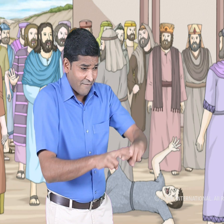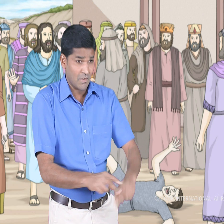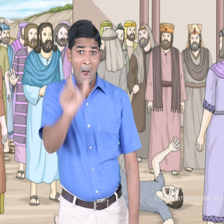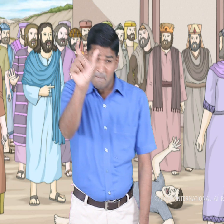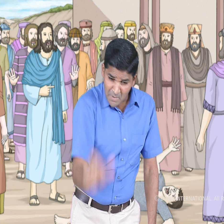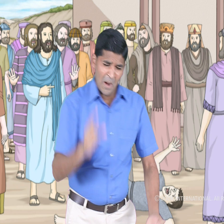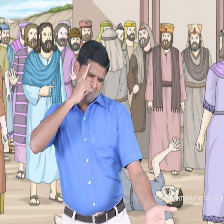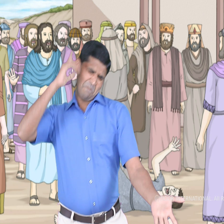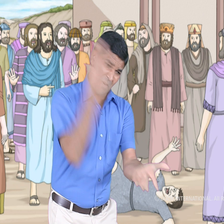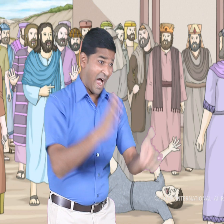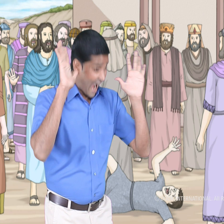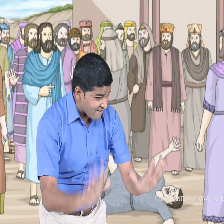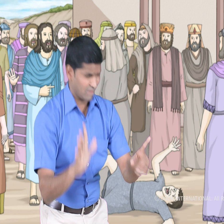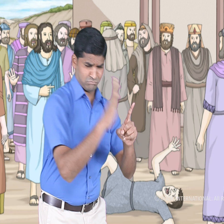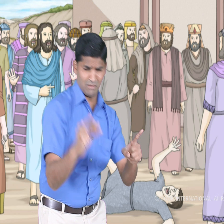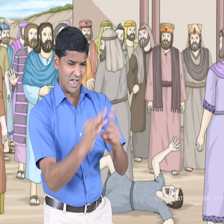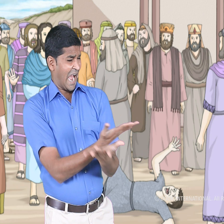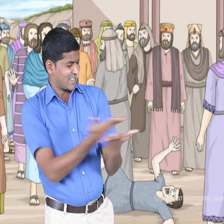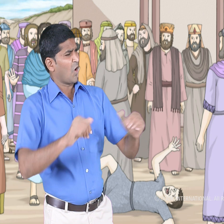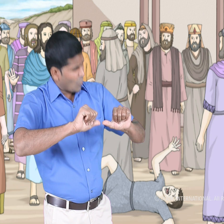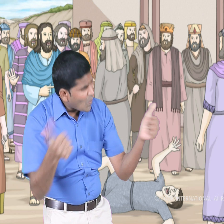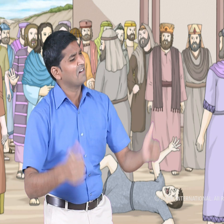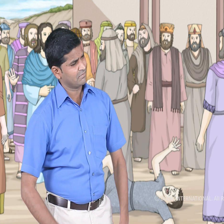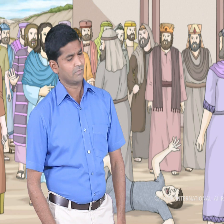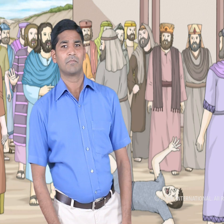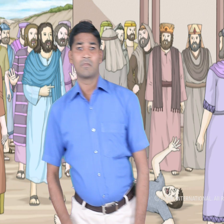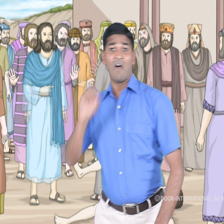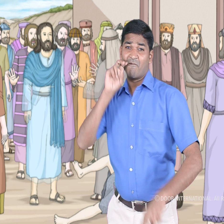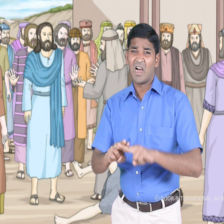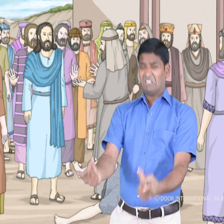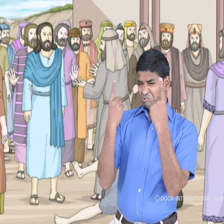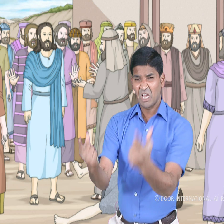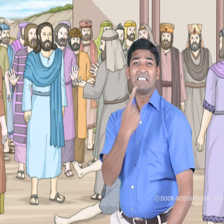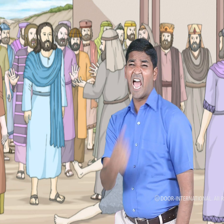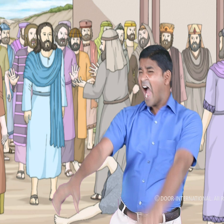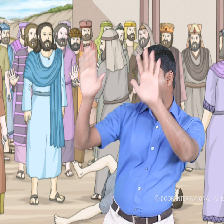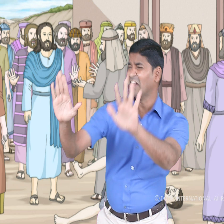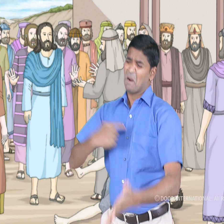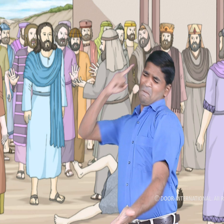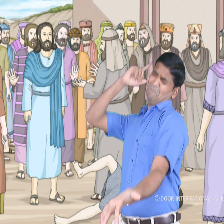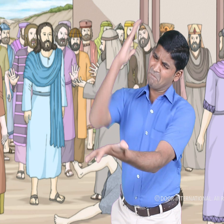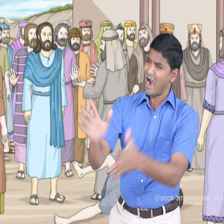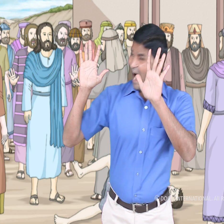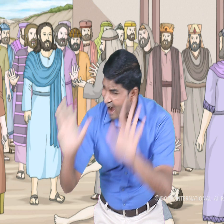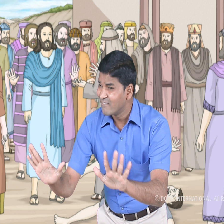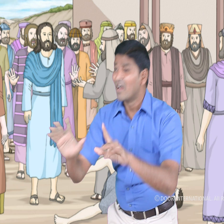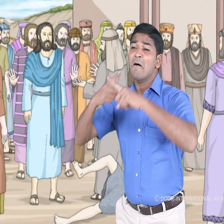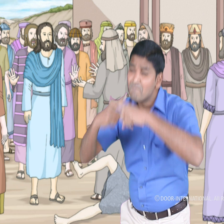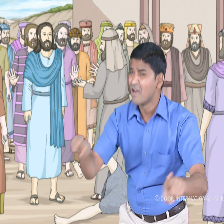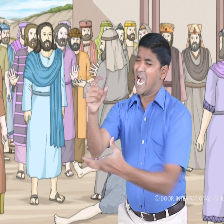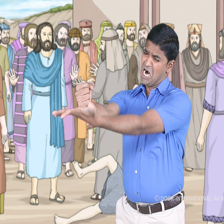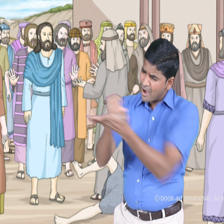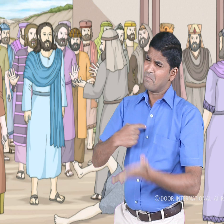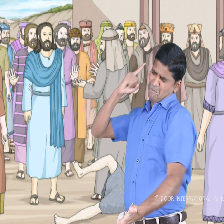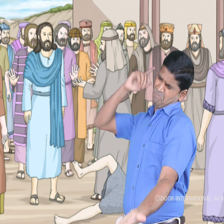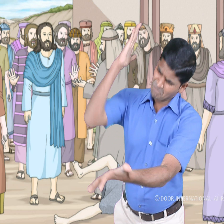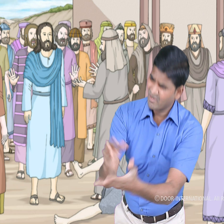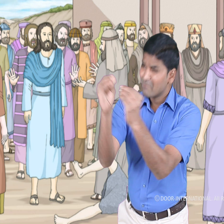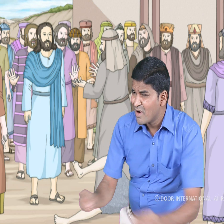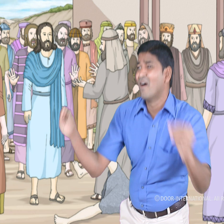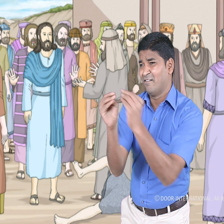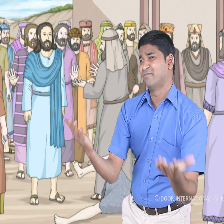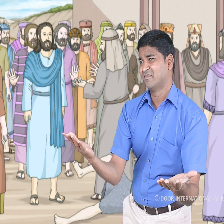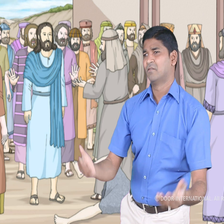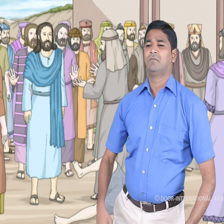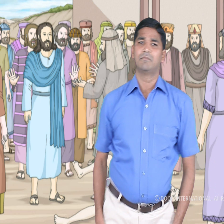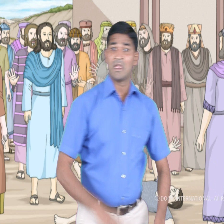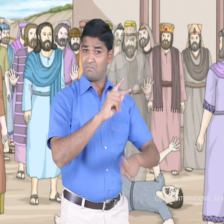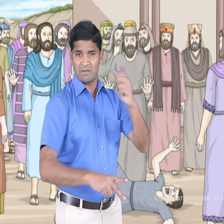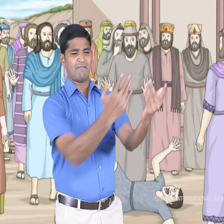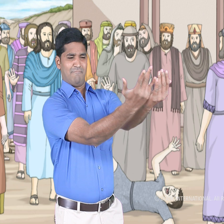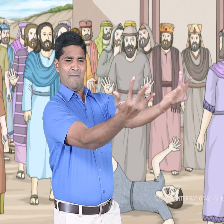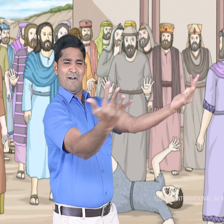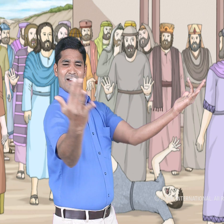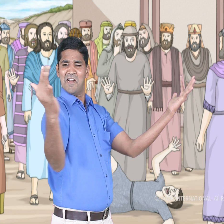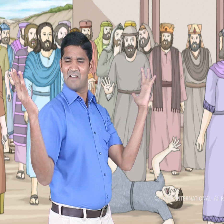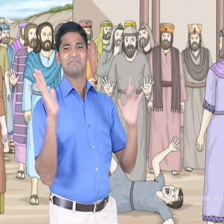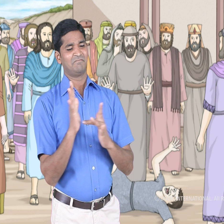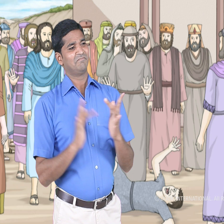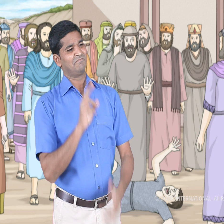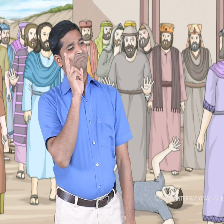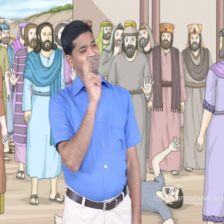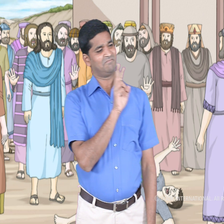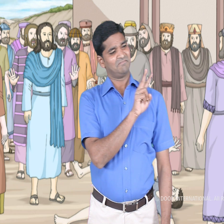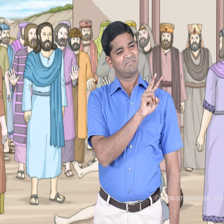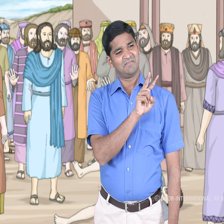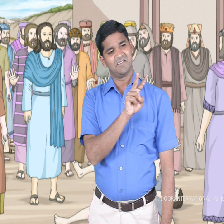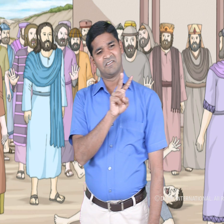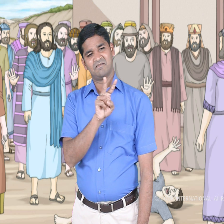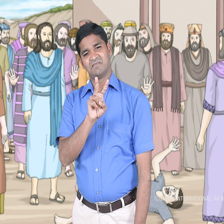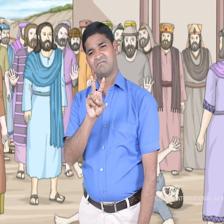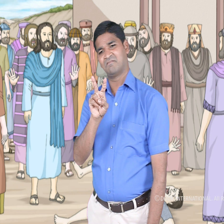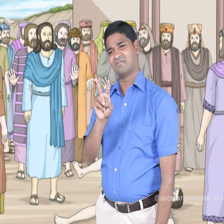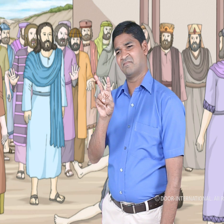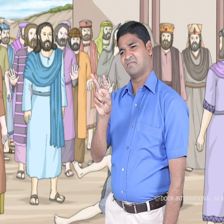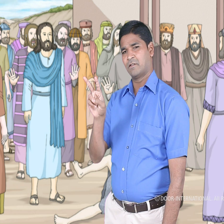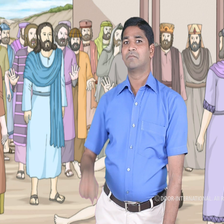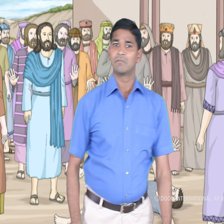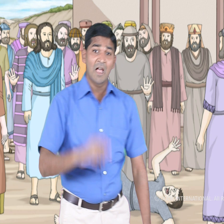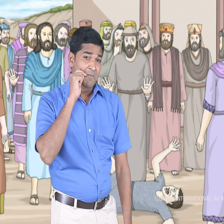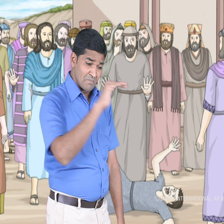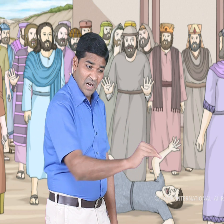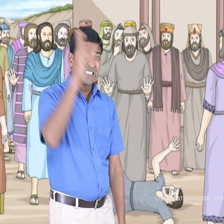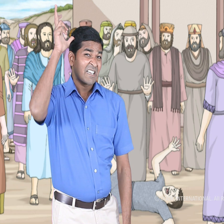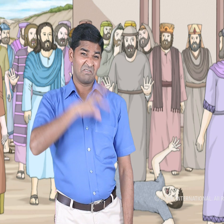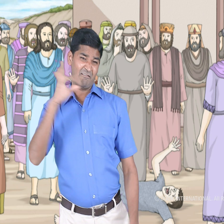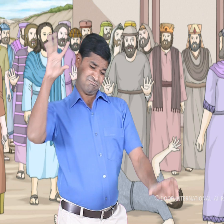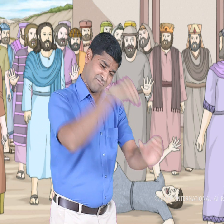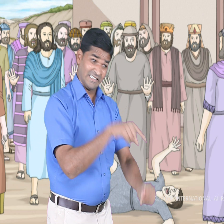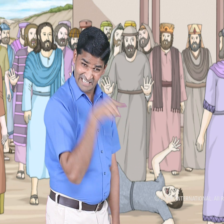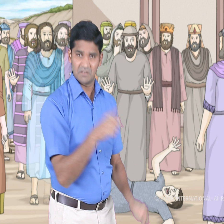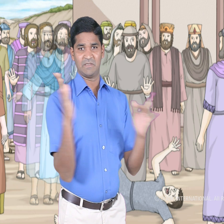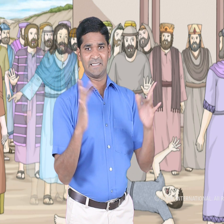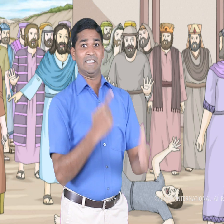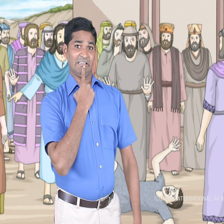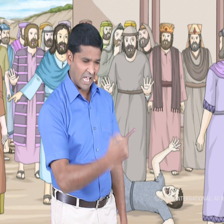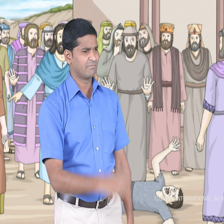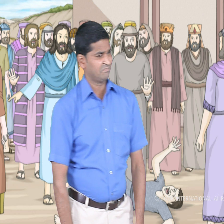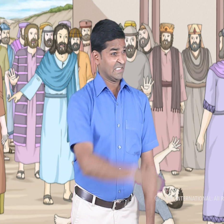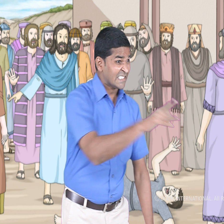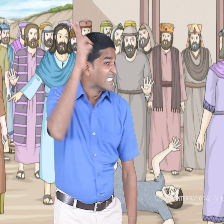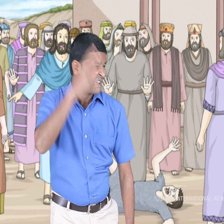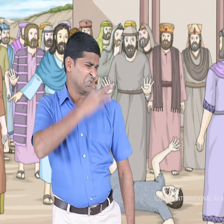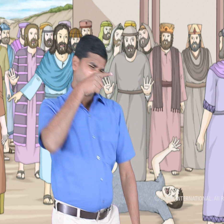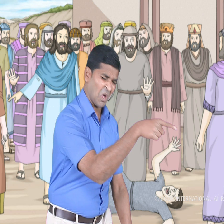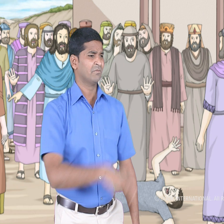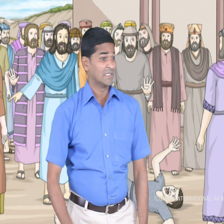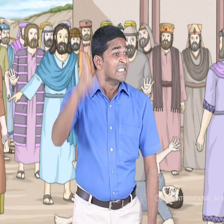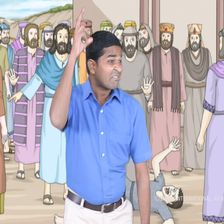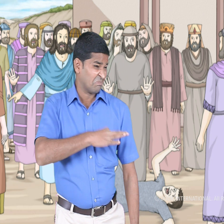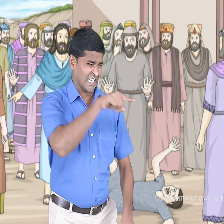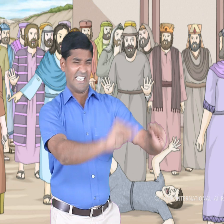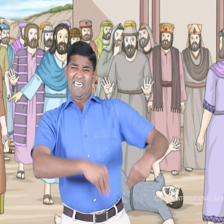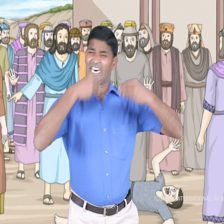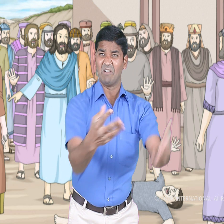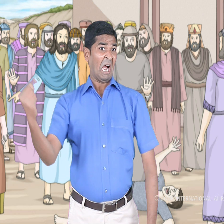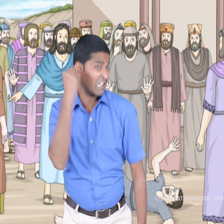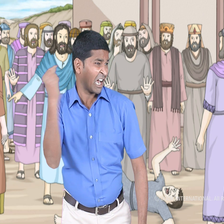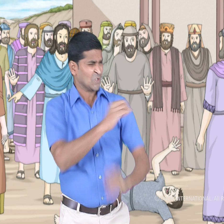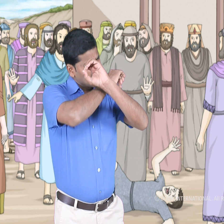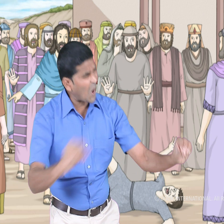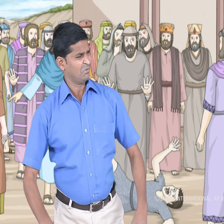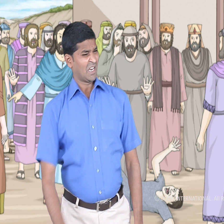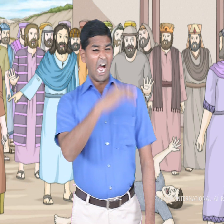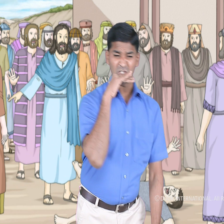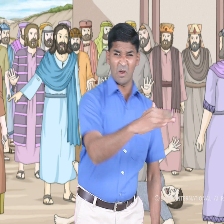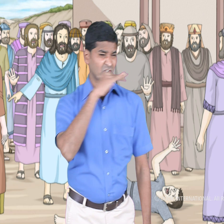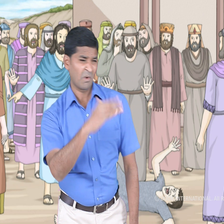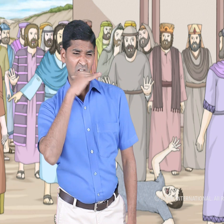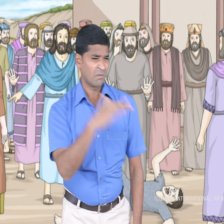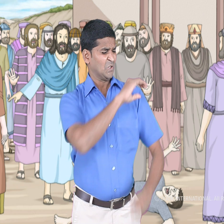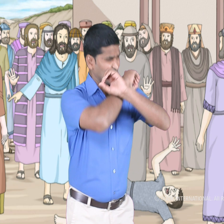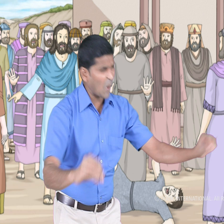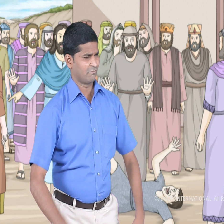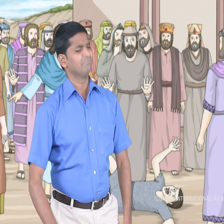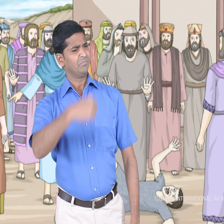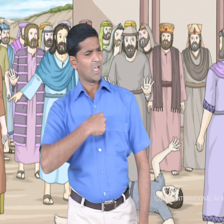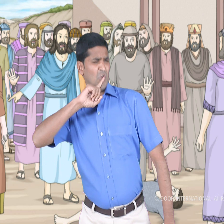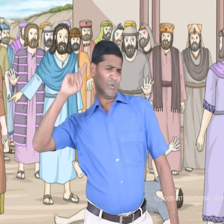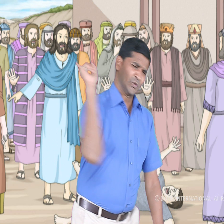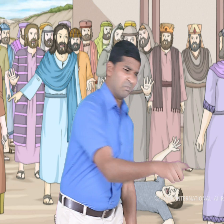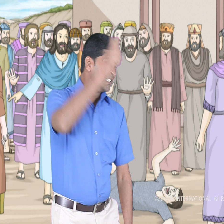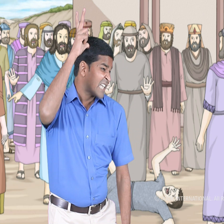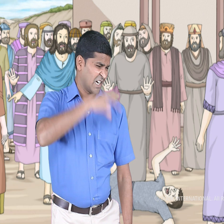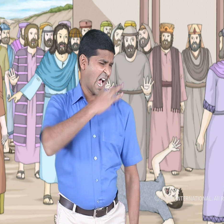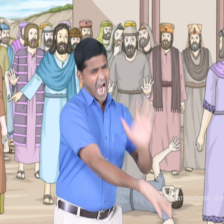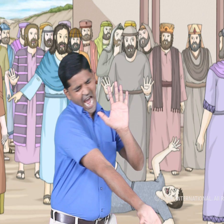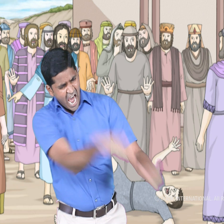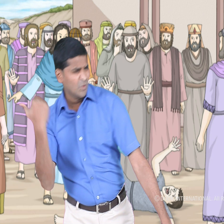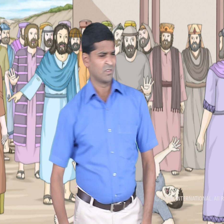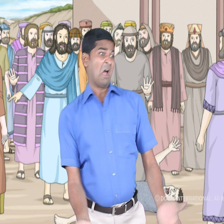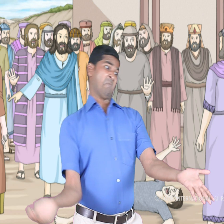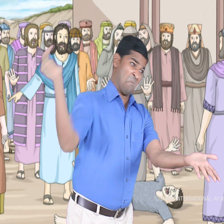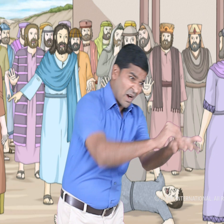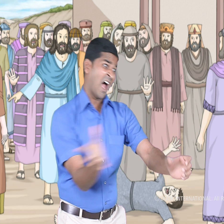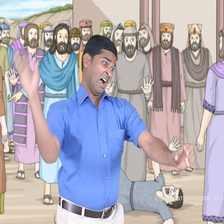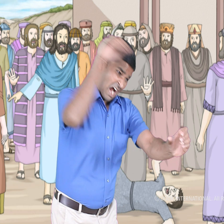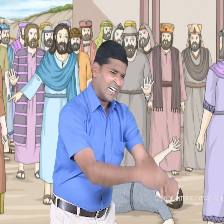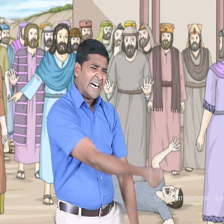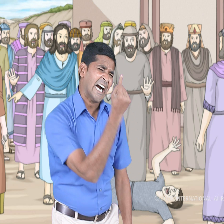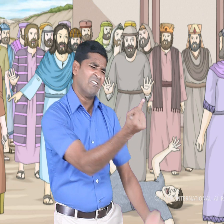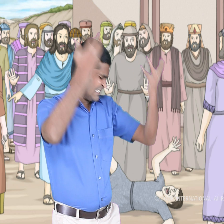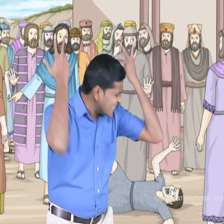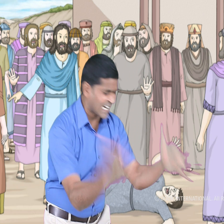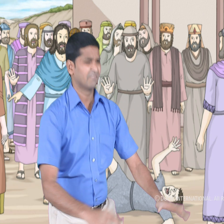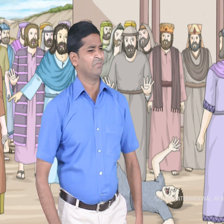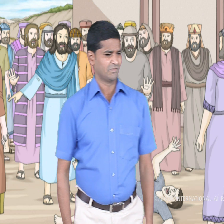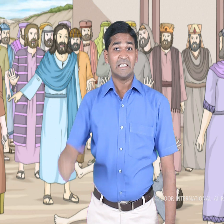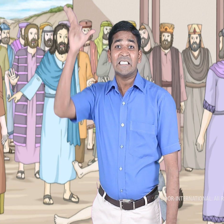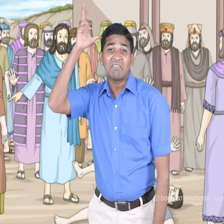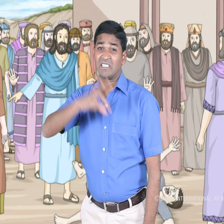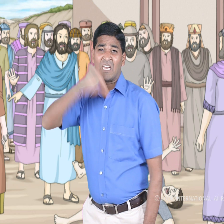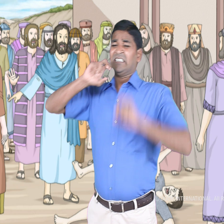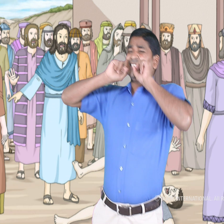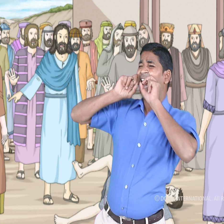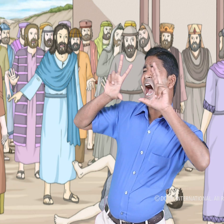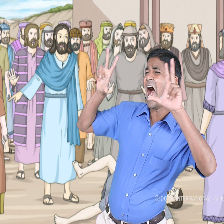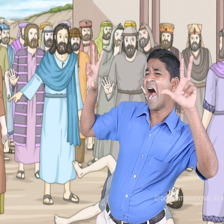When Jesus saw that a crowd had come running, He rebuked the unclean spirit. “You deaf and mute spirit,” He said, “I command you to come out and never enter him again.”